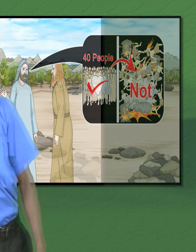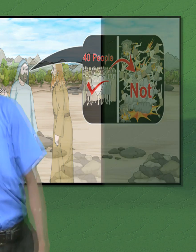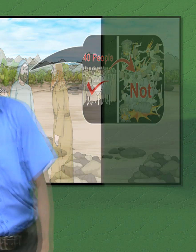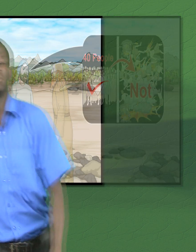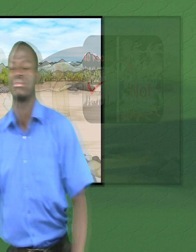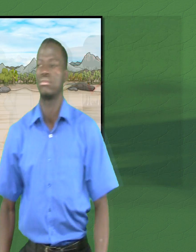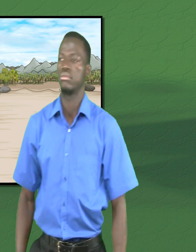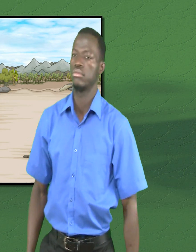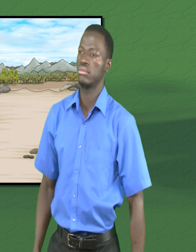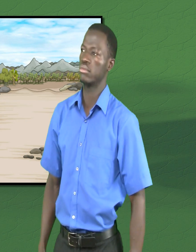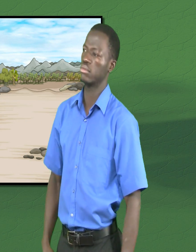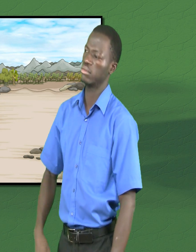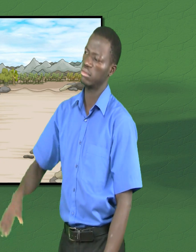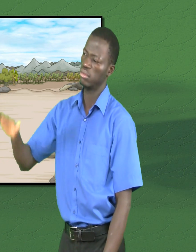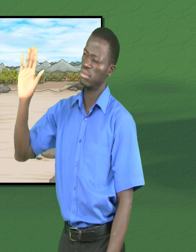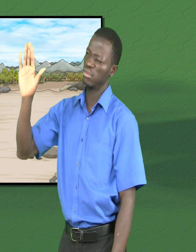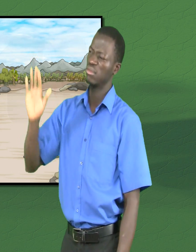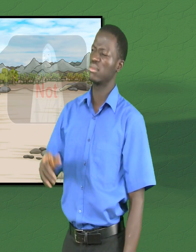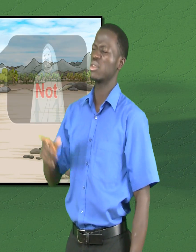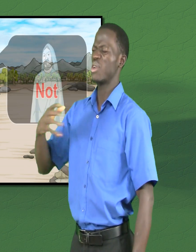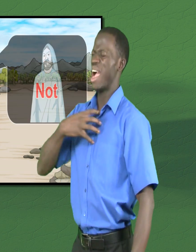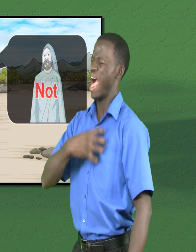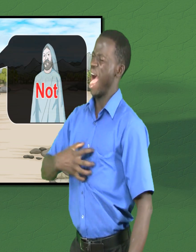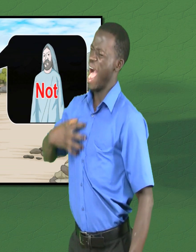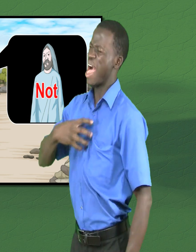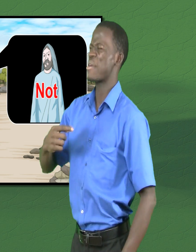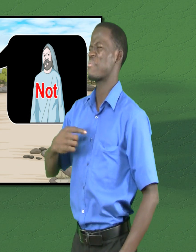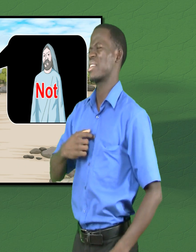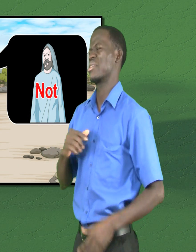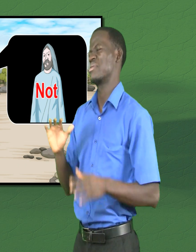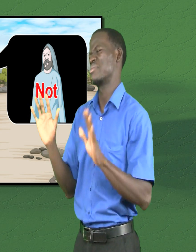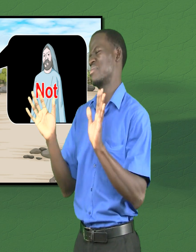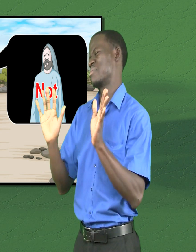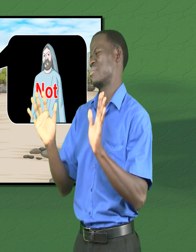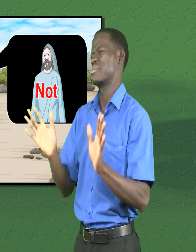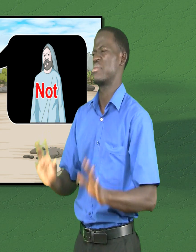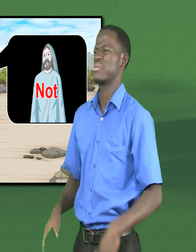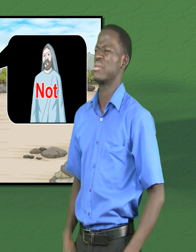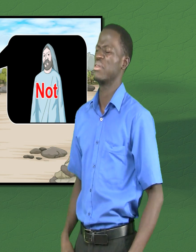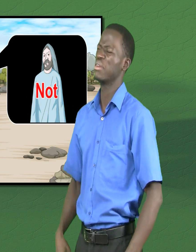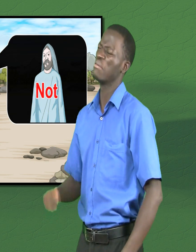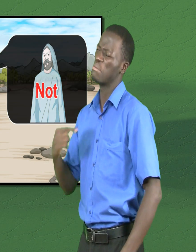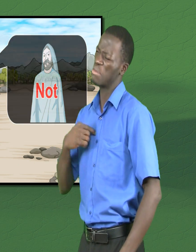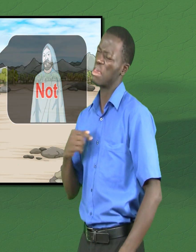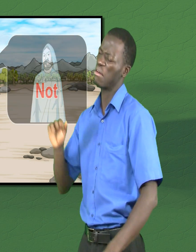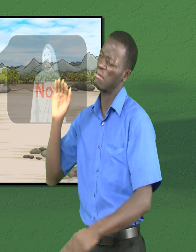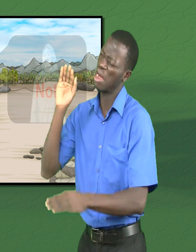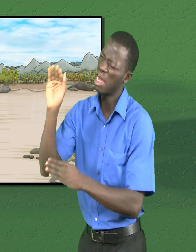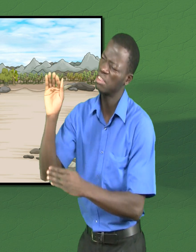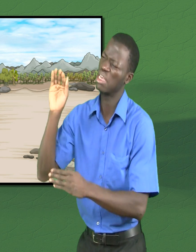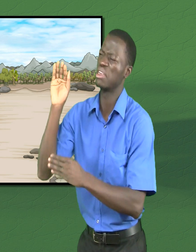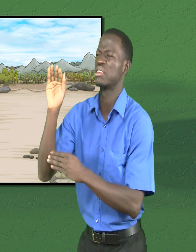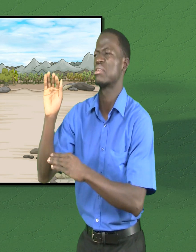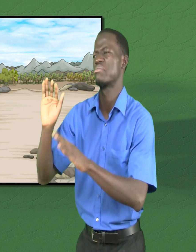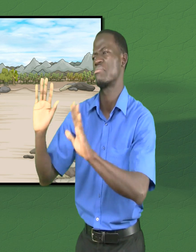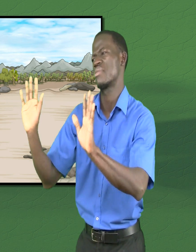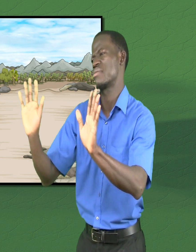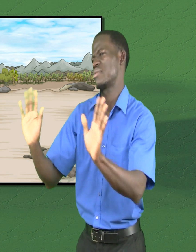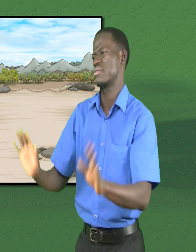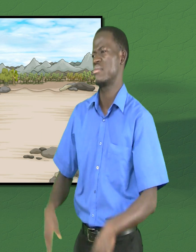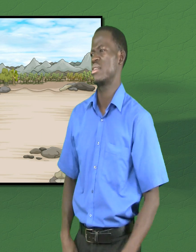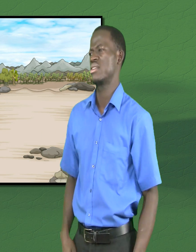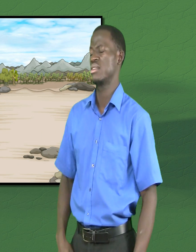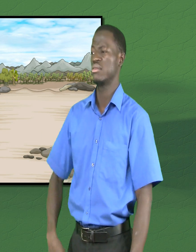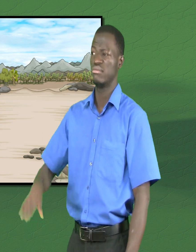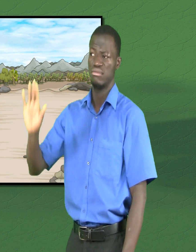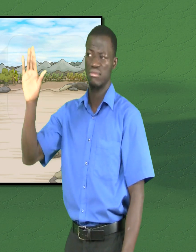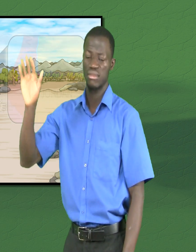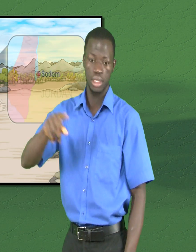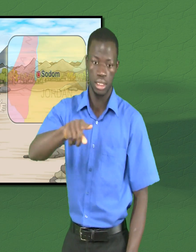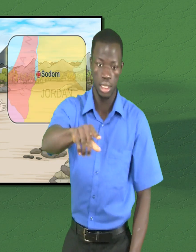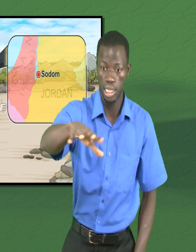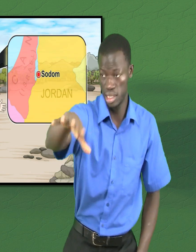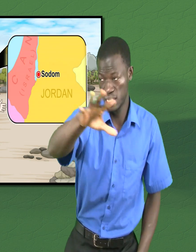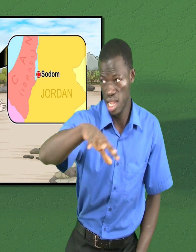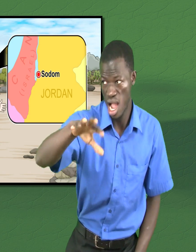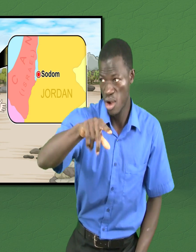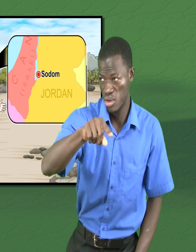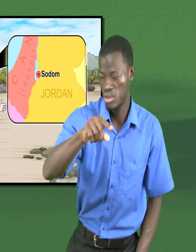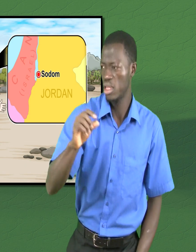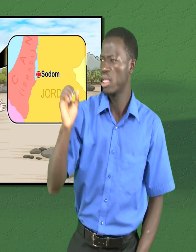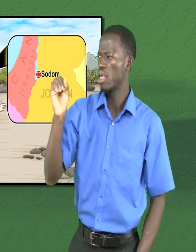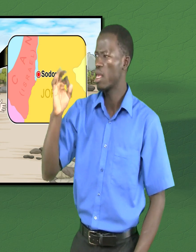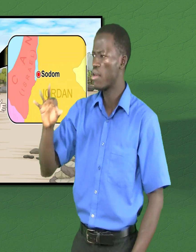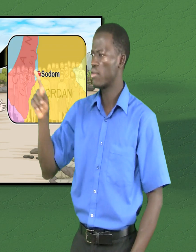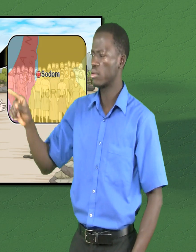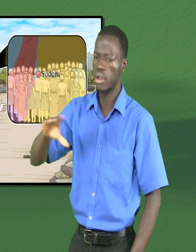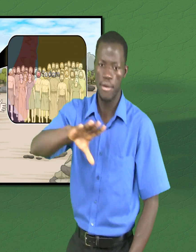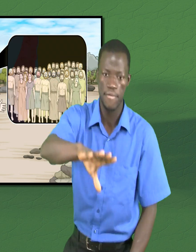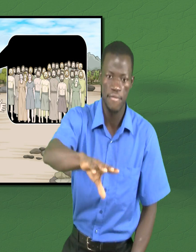Then Abraham said, “May the Lord not be angry, but let me speak further.